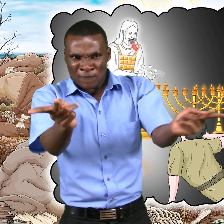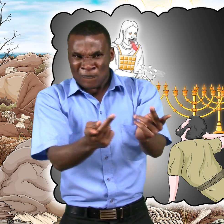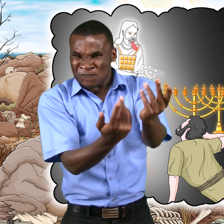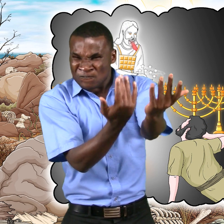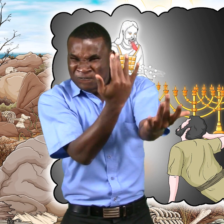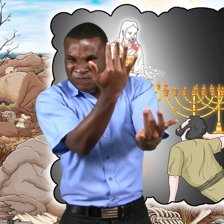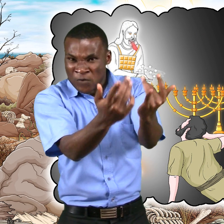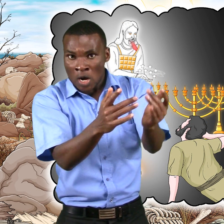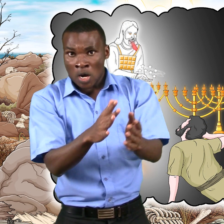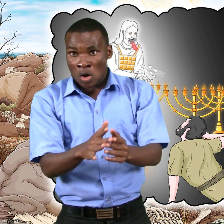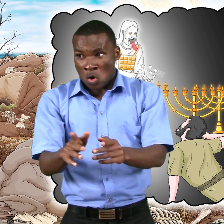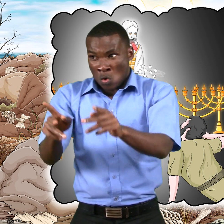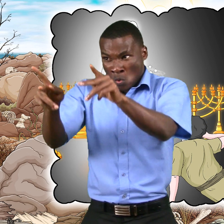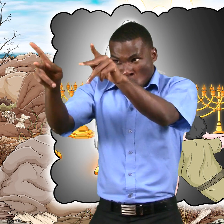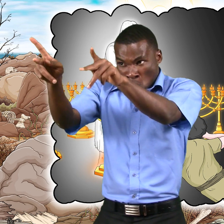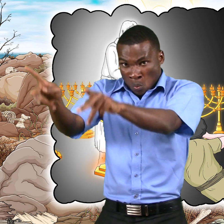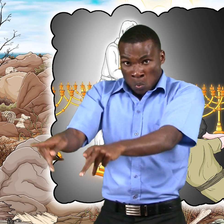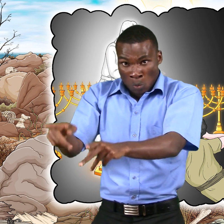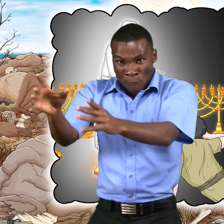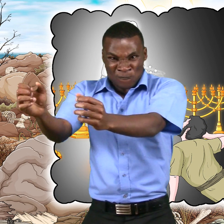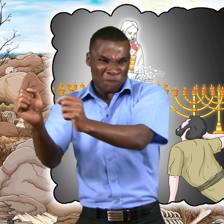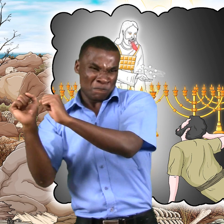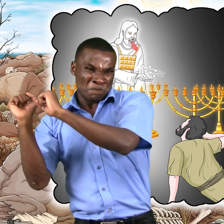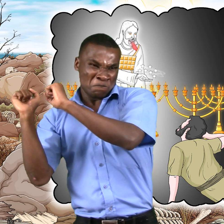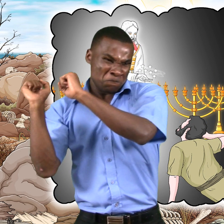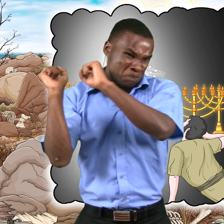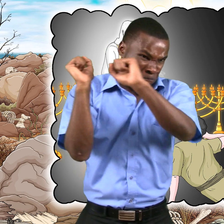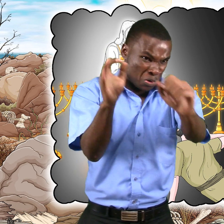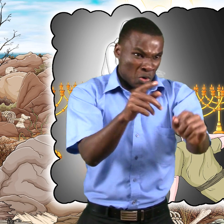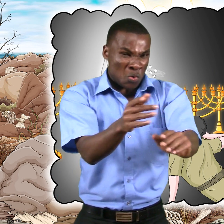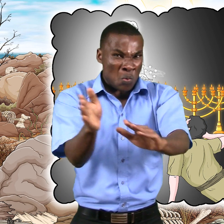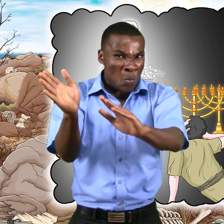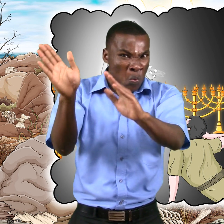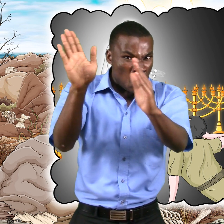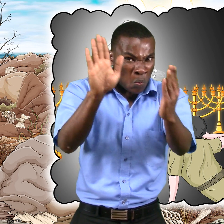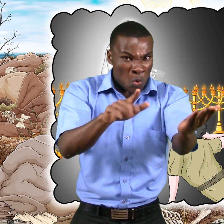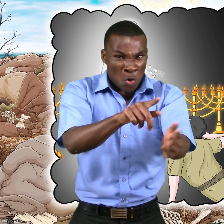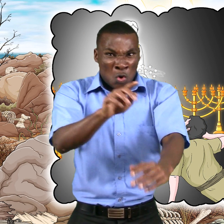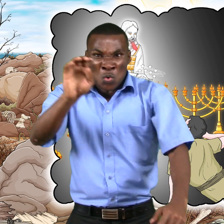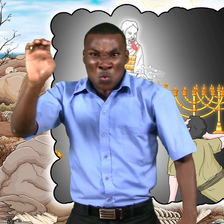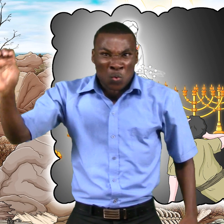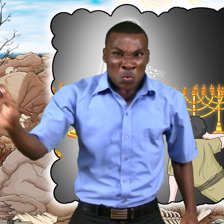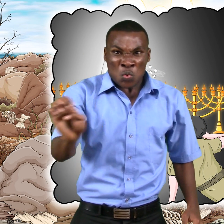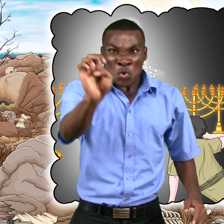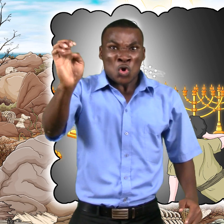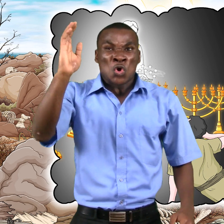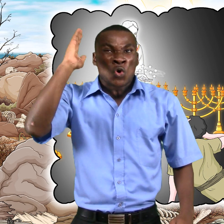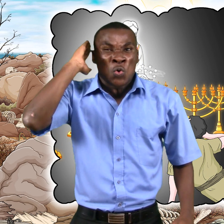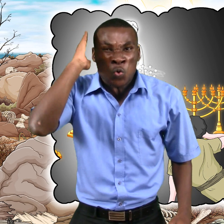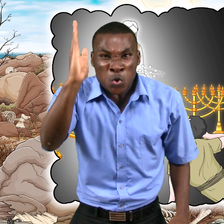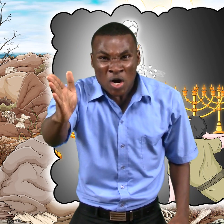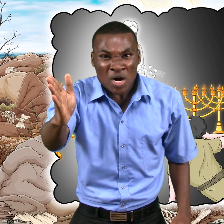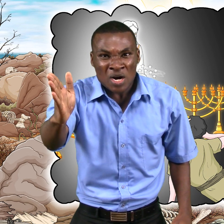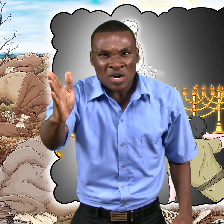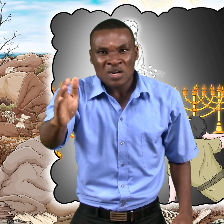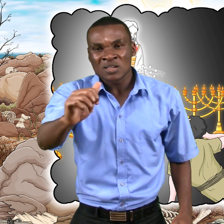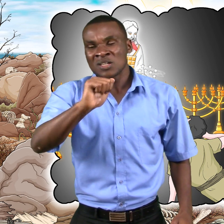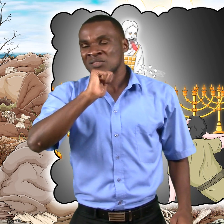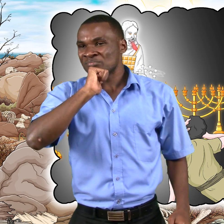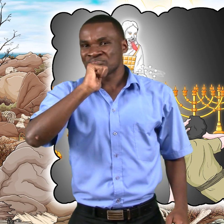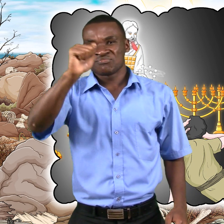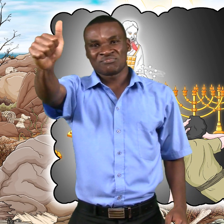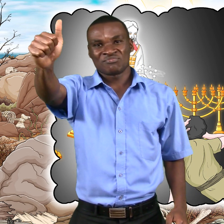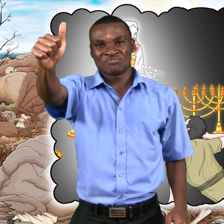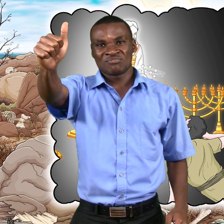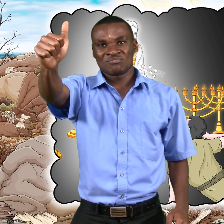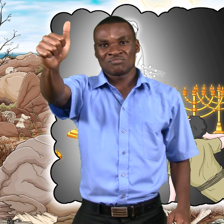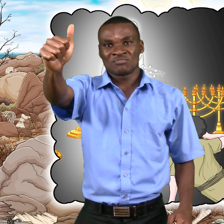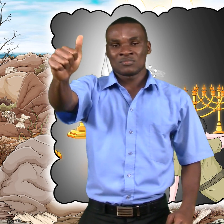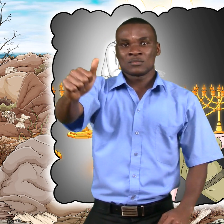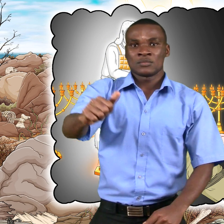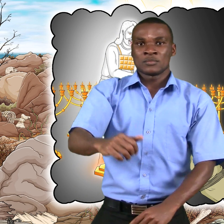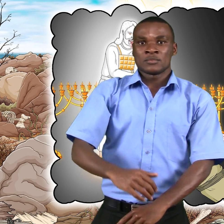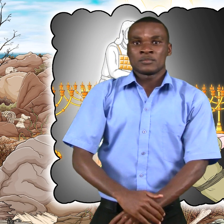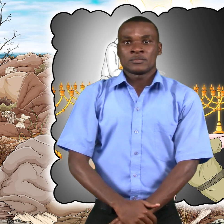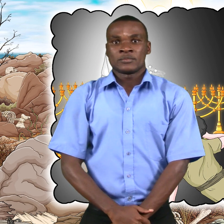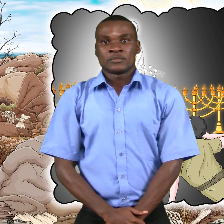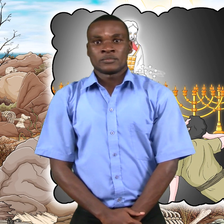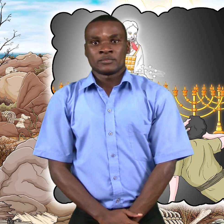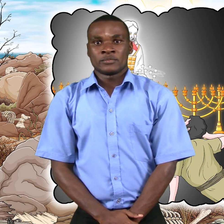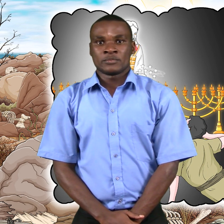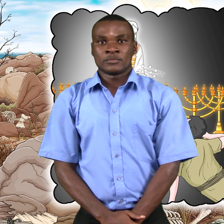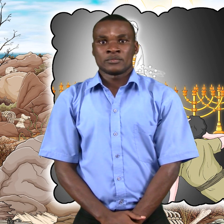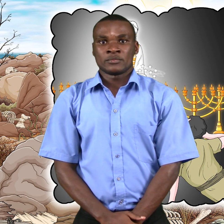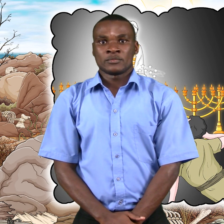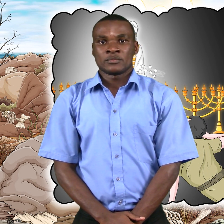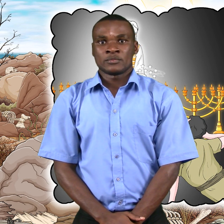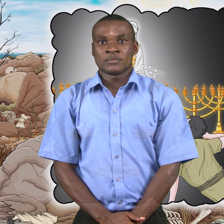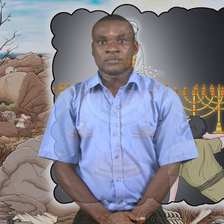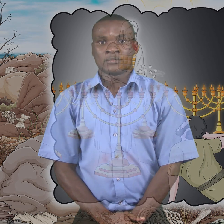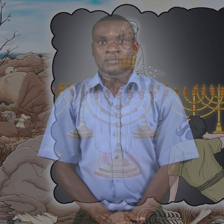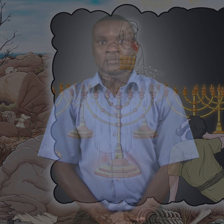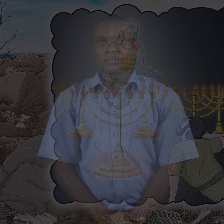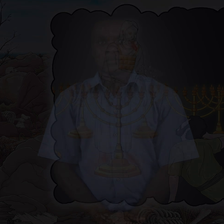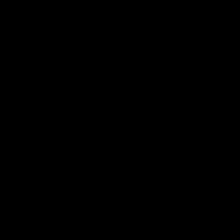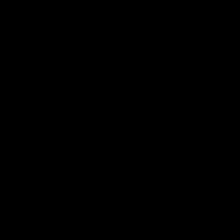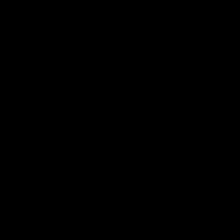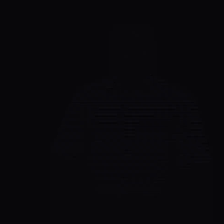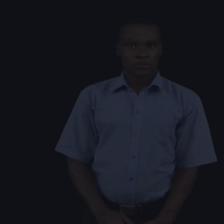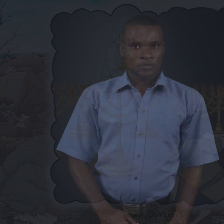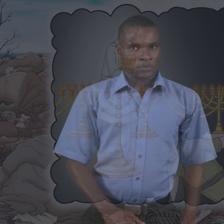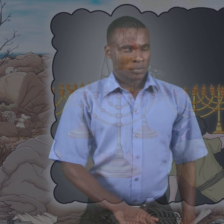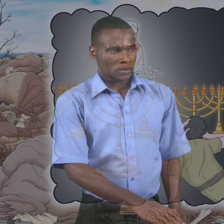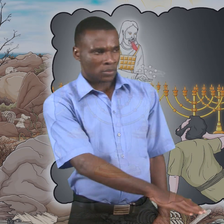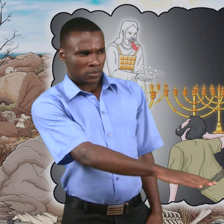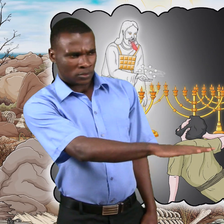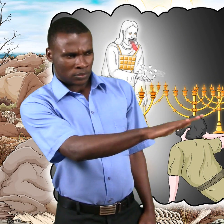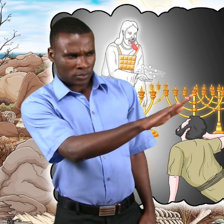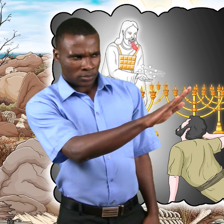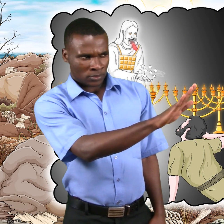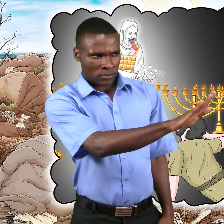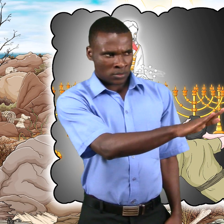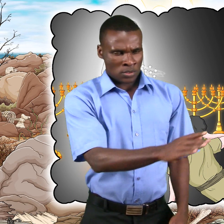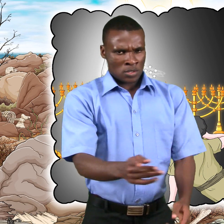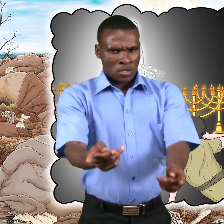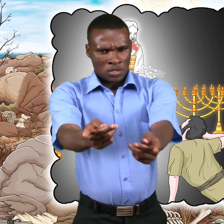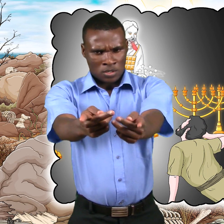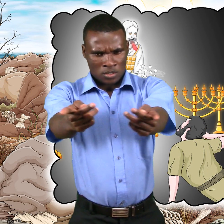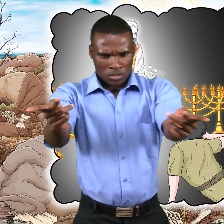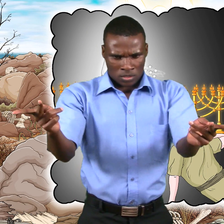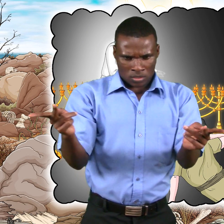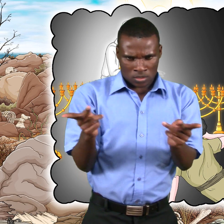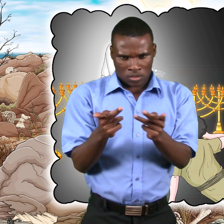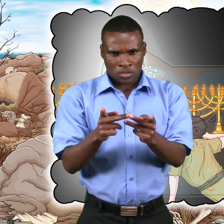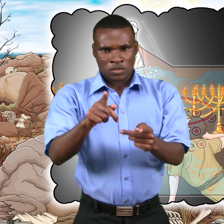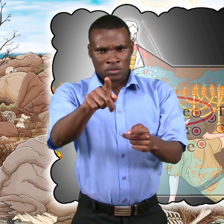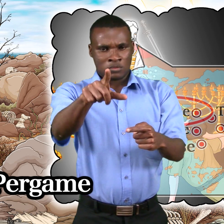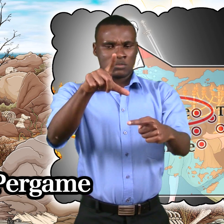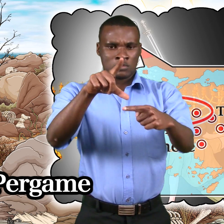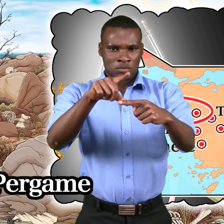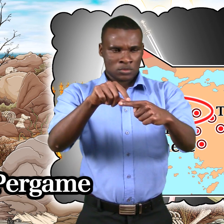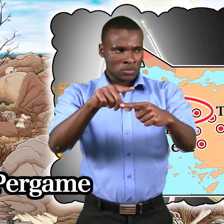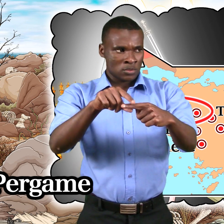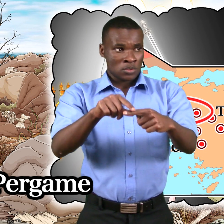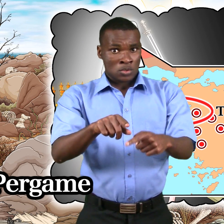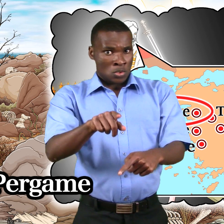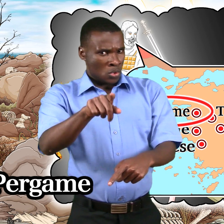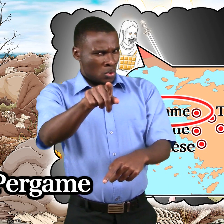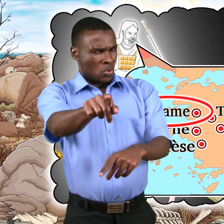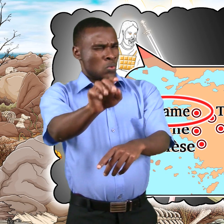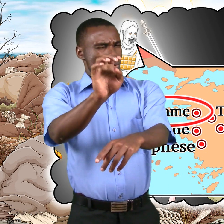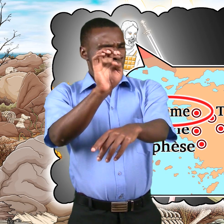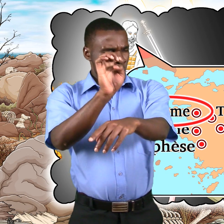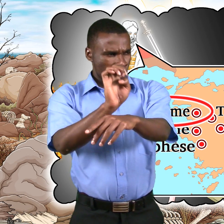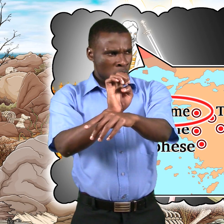The one who overcomes will not be harmed by the second death.